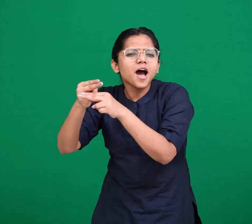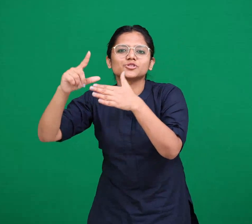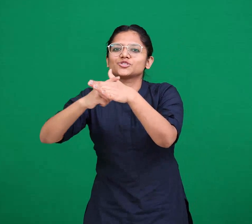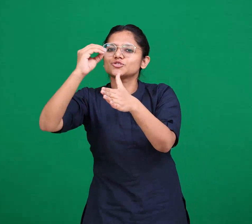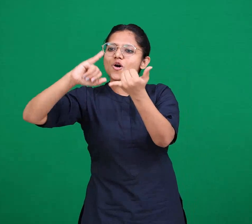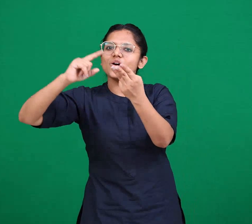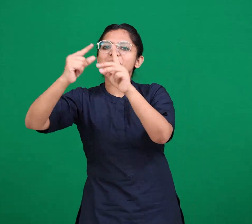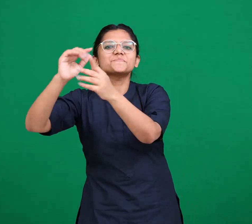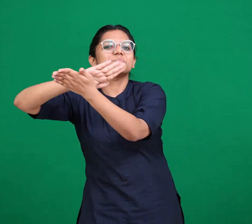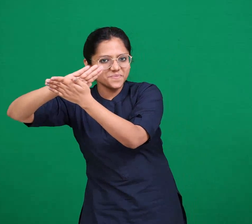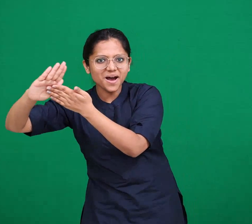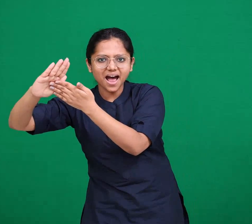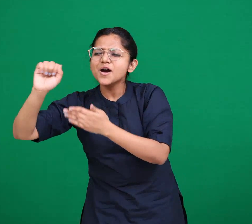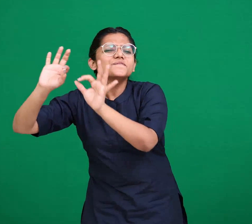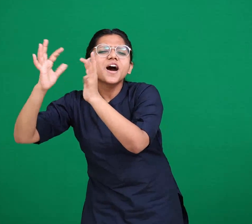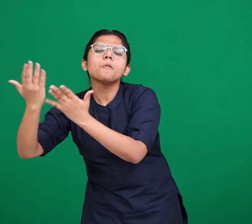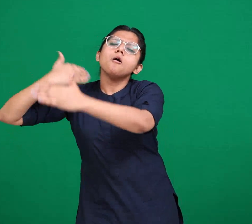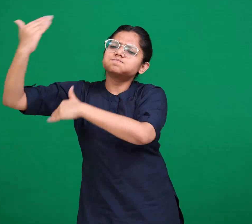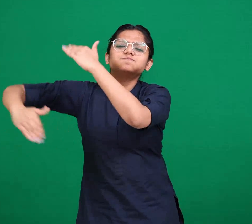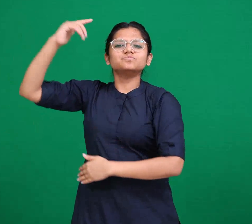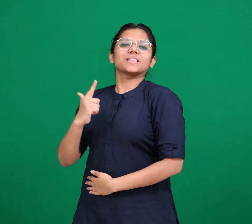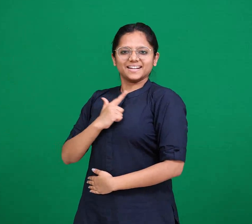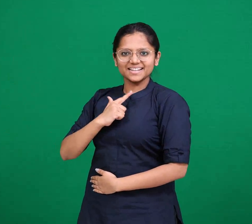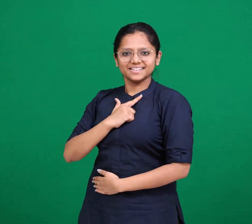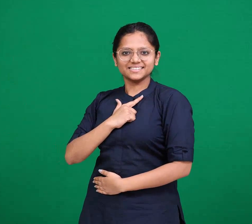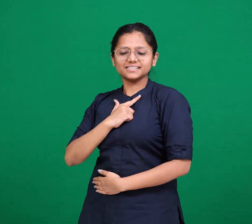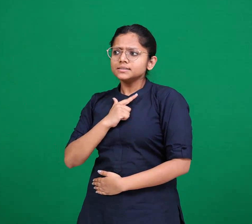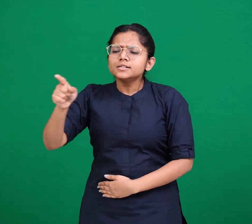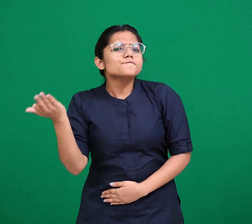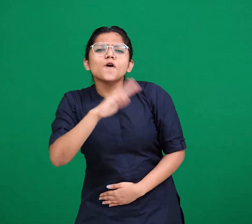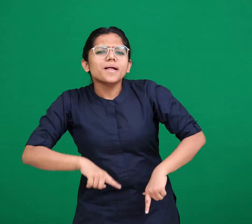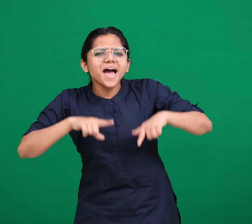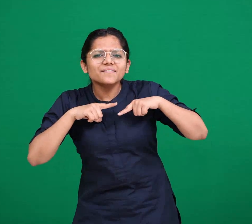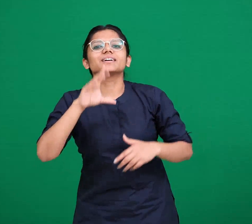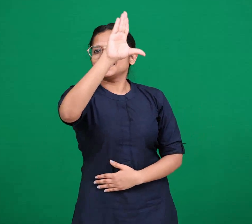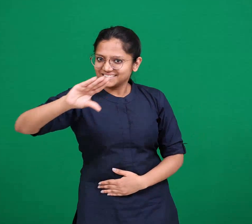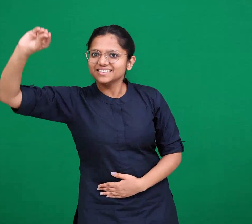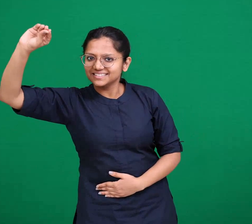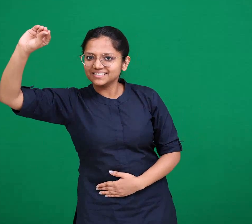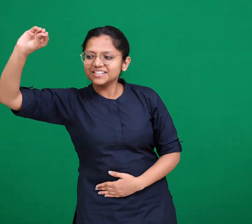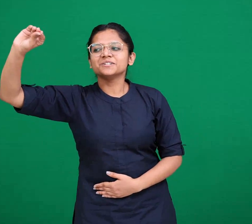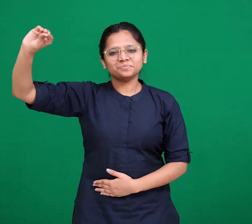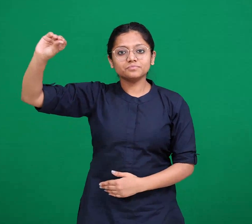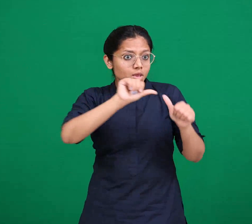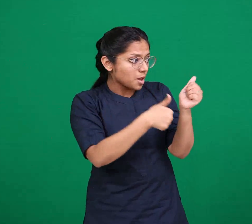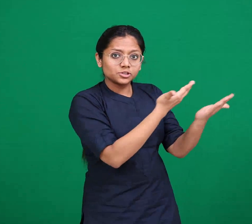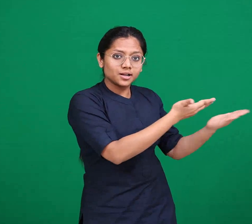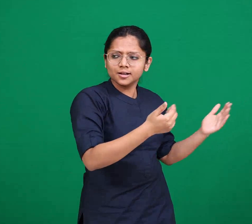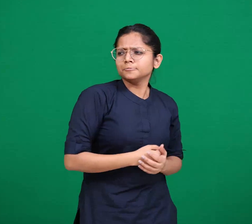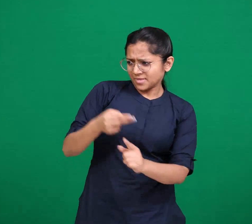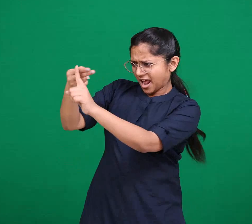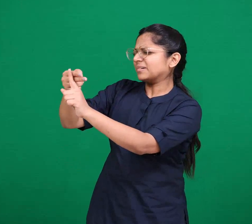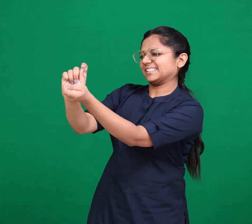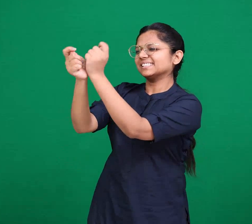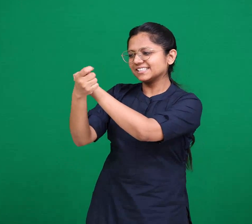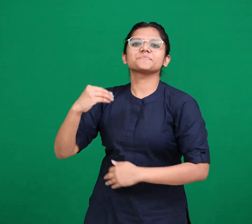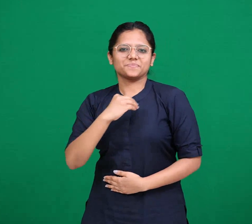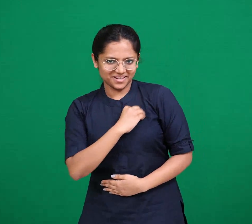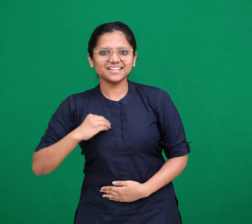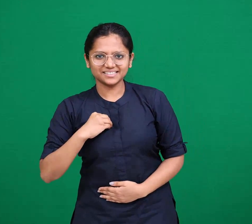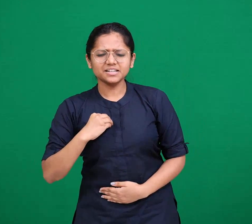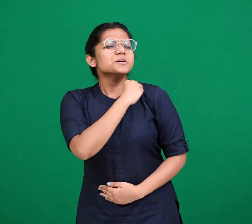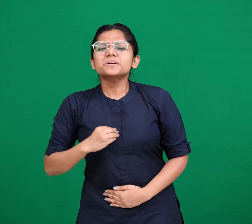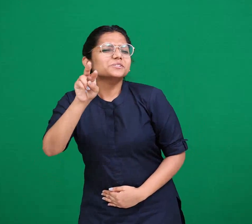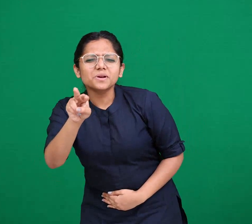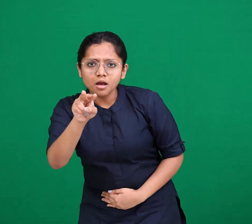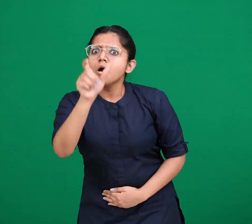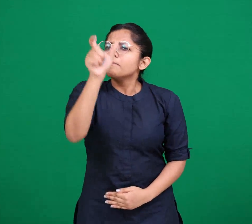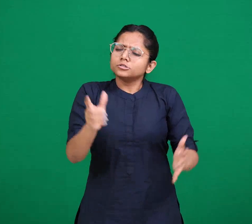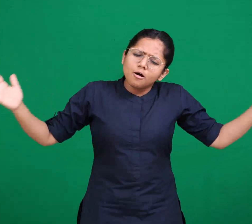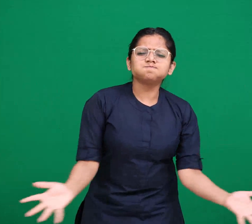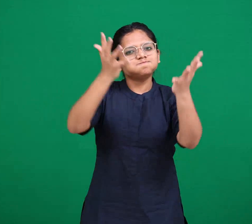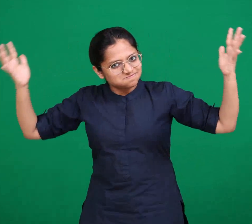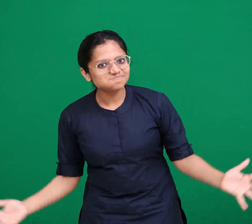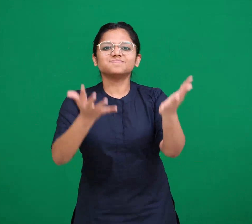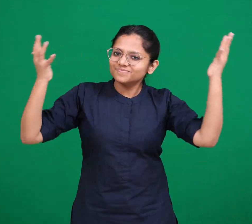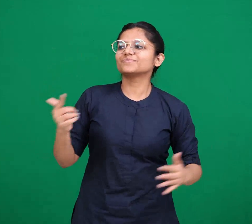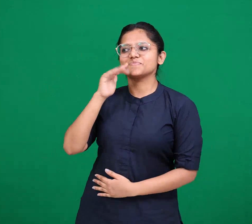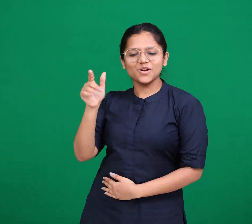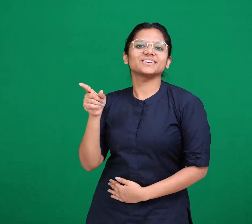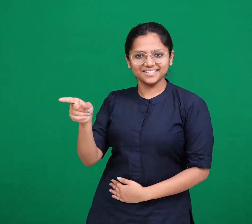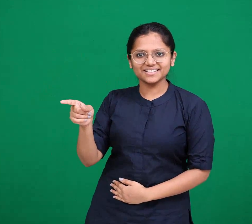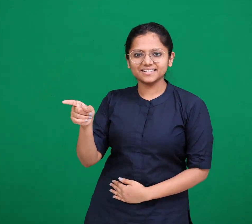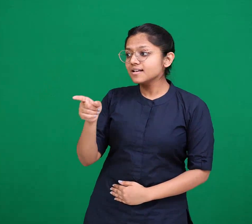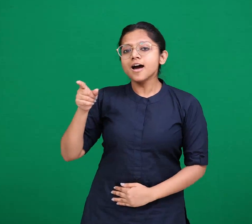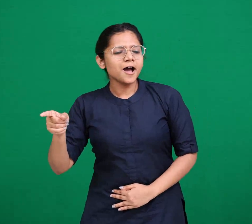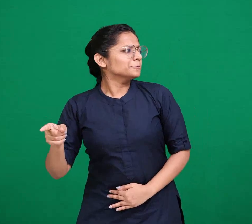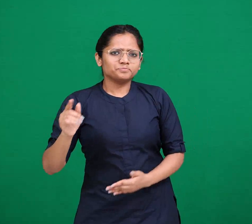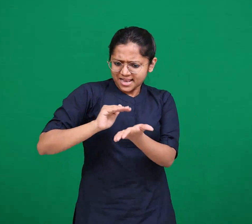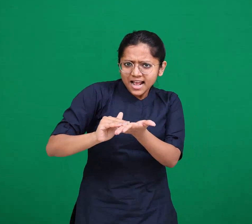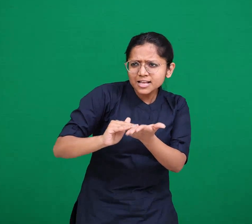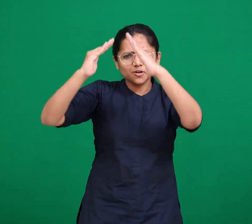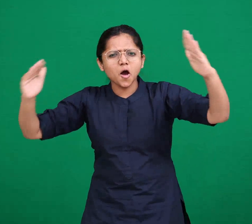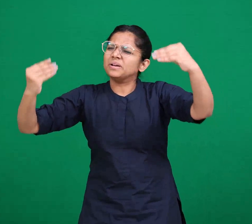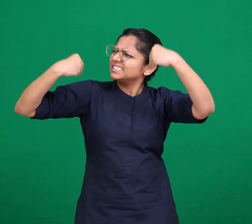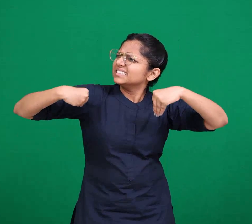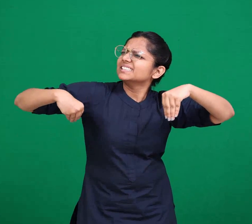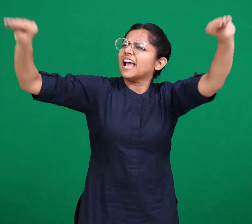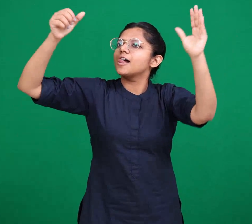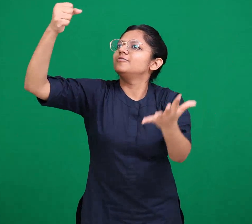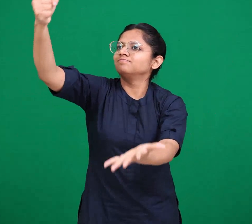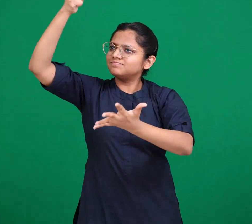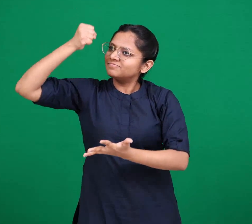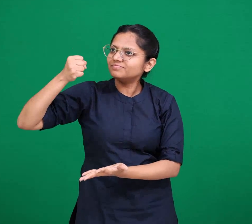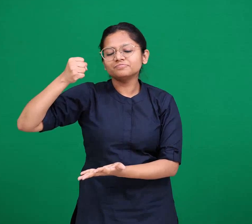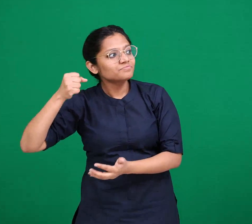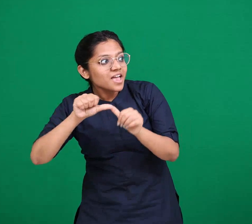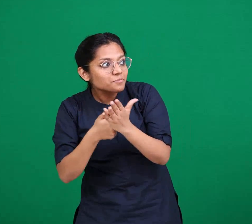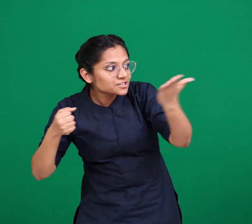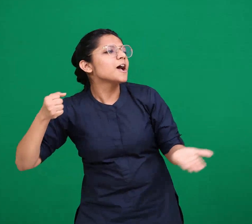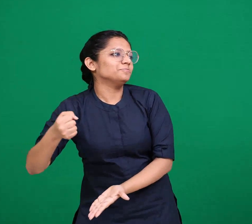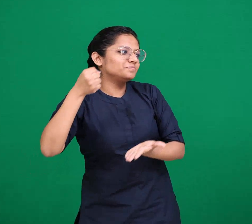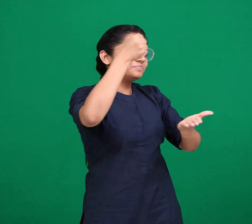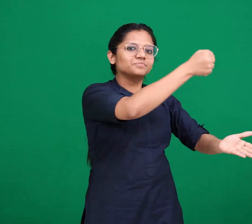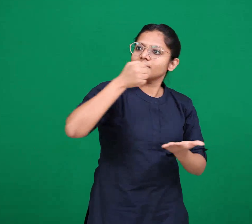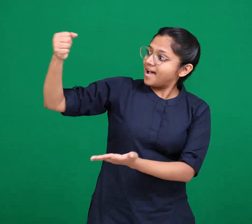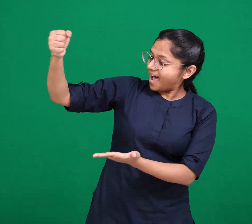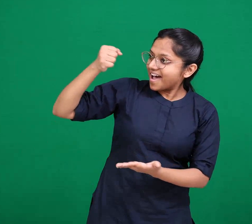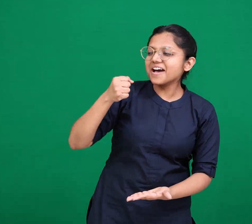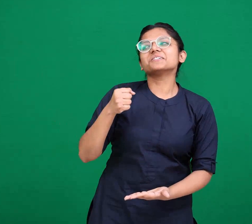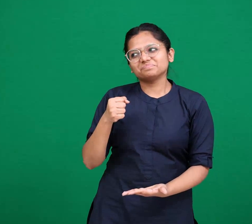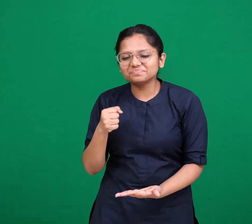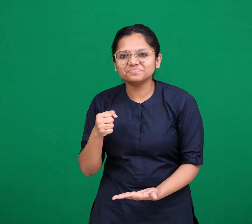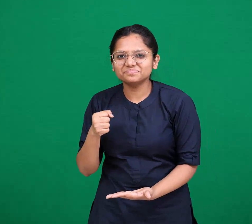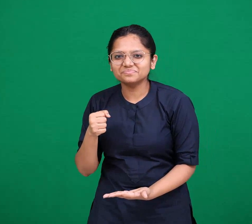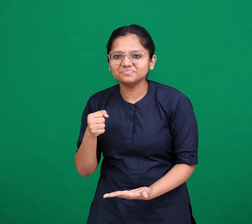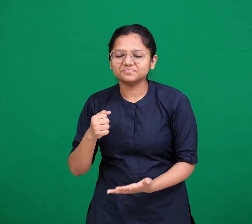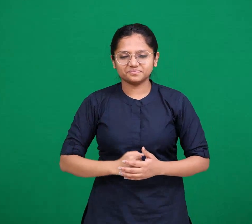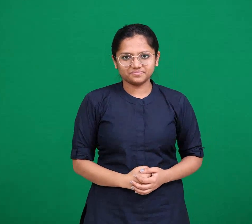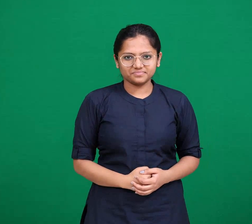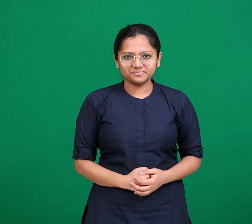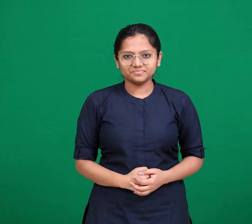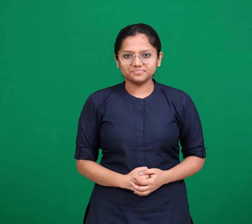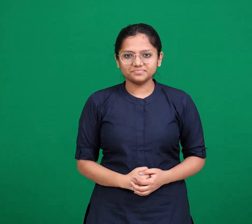Joseph, a Levite from Cyprus, whom the apostles called Barnabas (meaning Son of Encouragement), sold a field he owned, brought the money, and laid it at the apostles' feet.